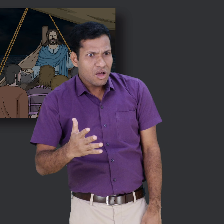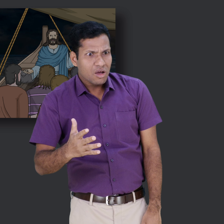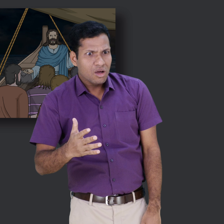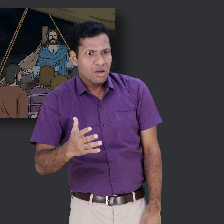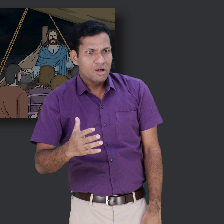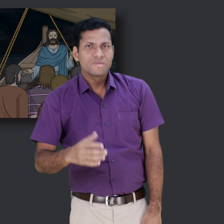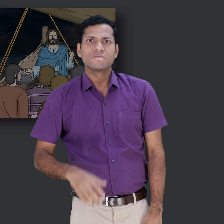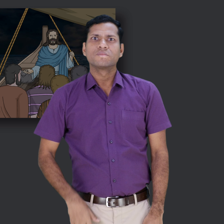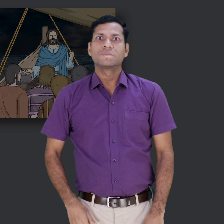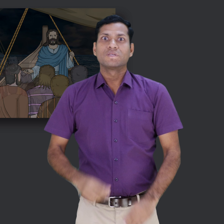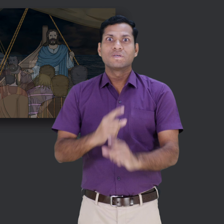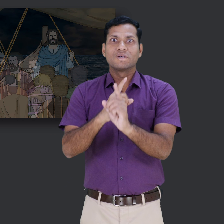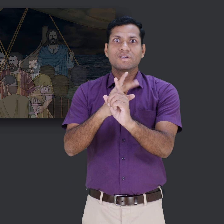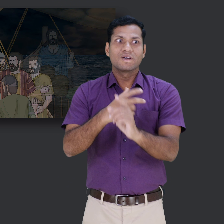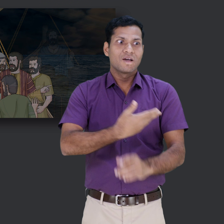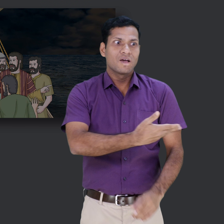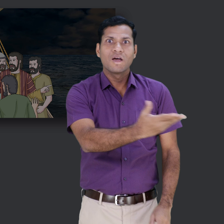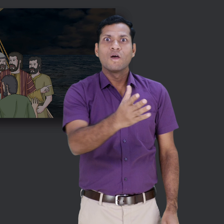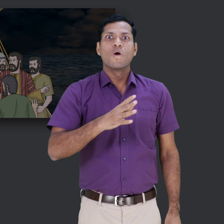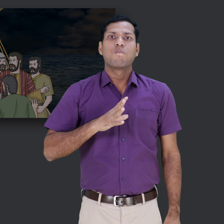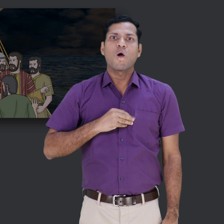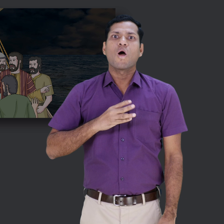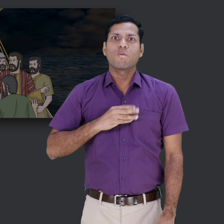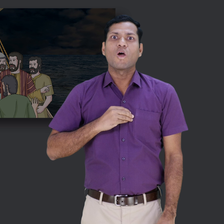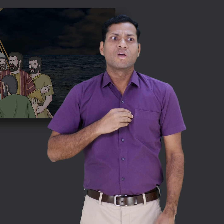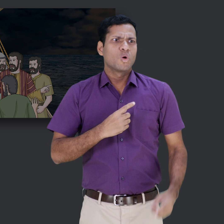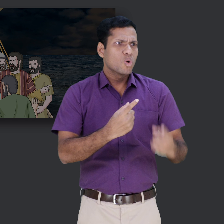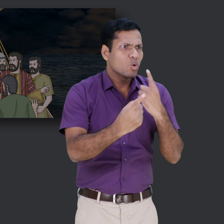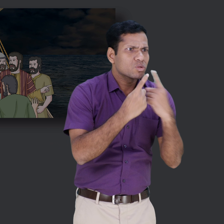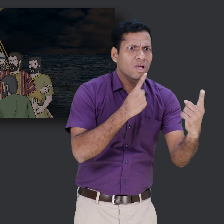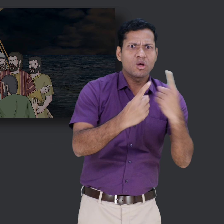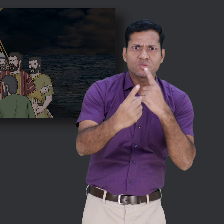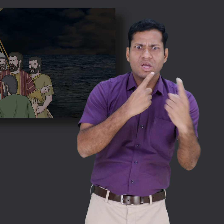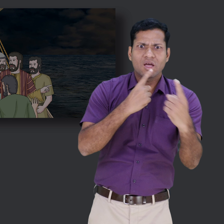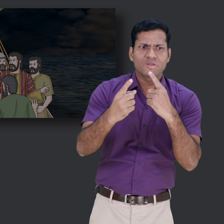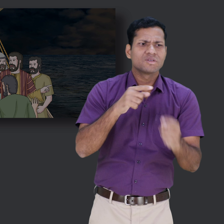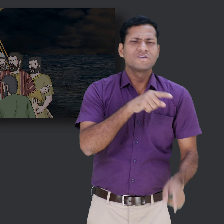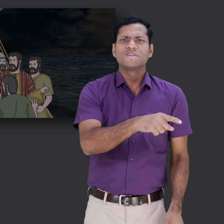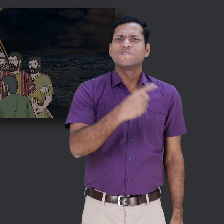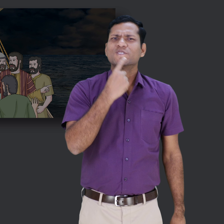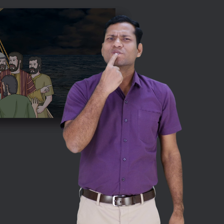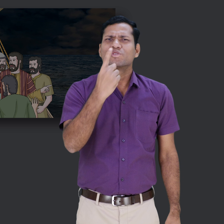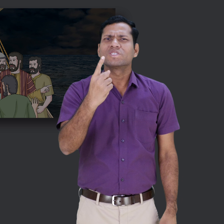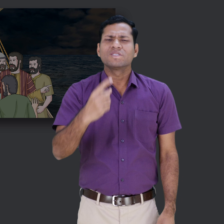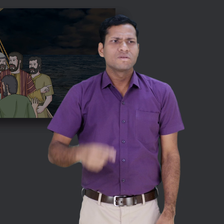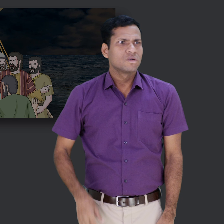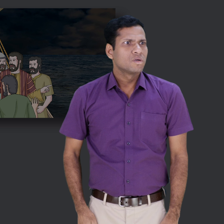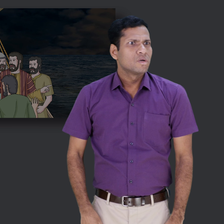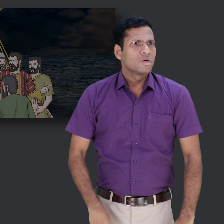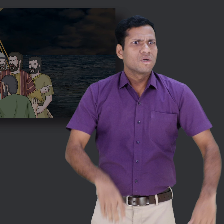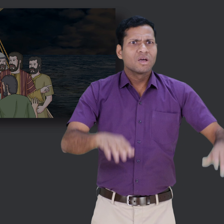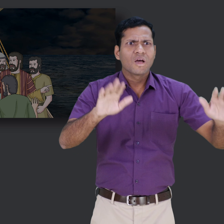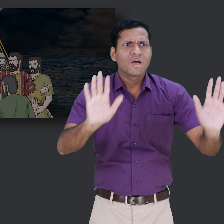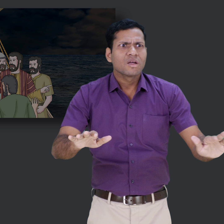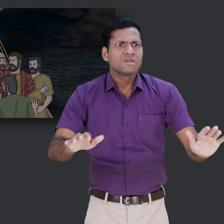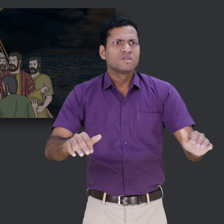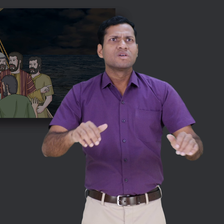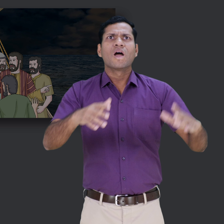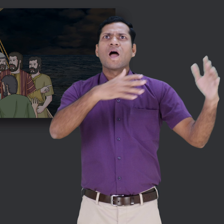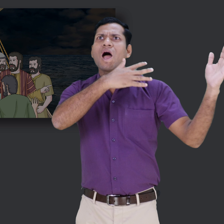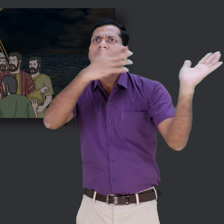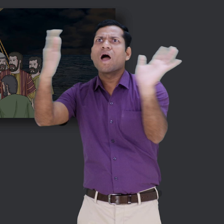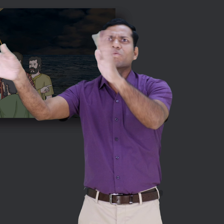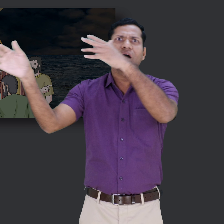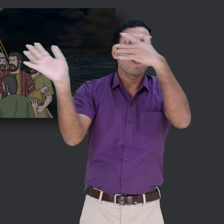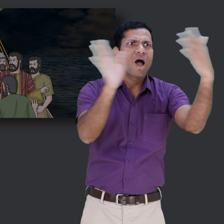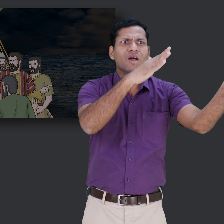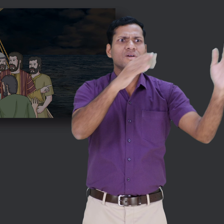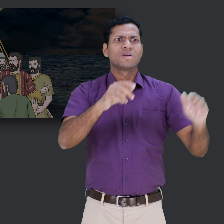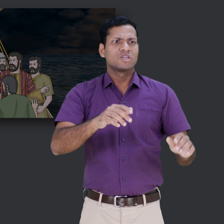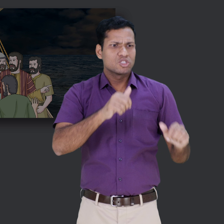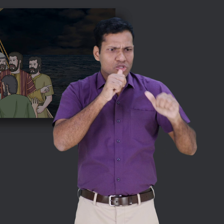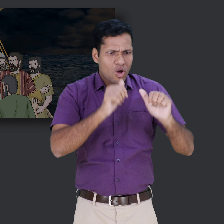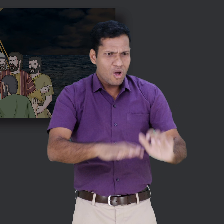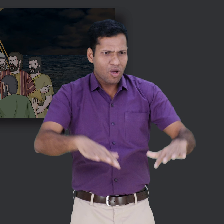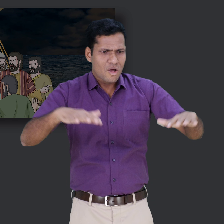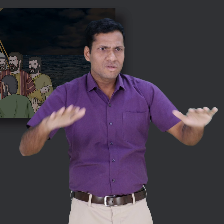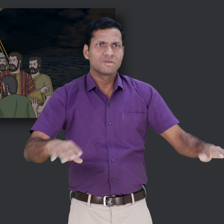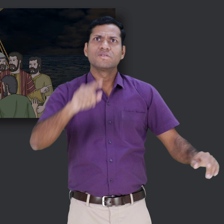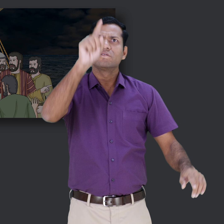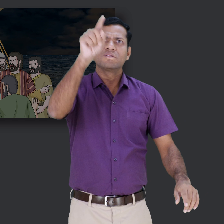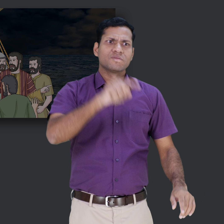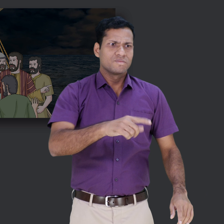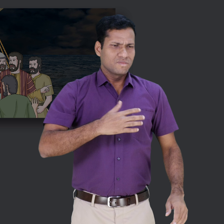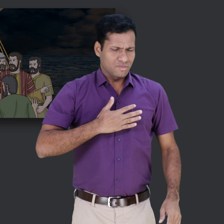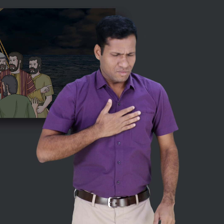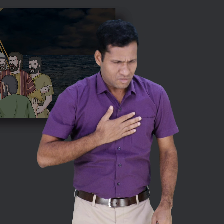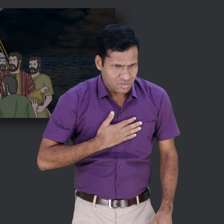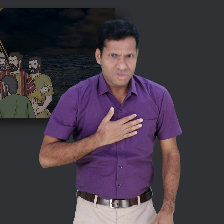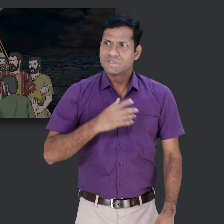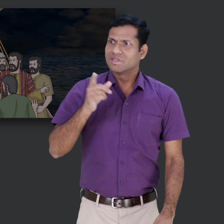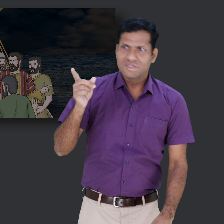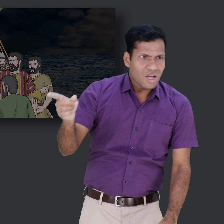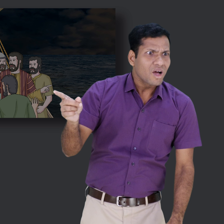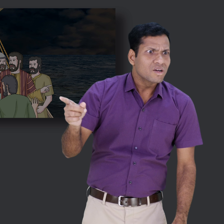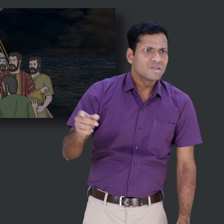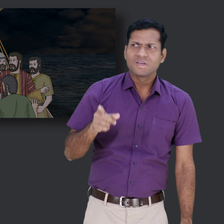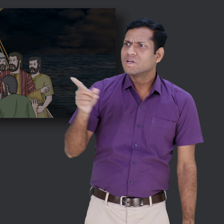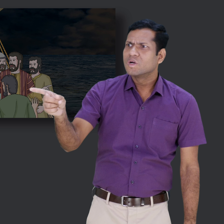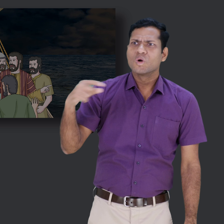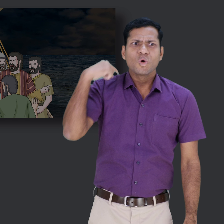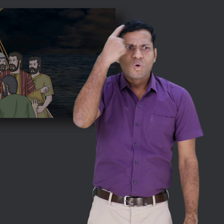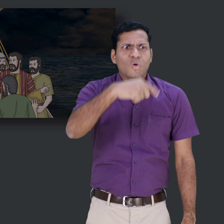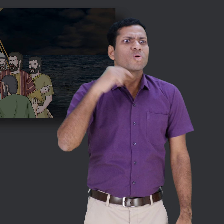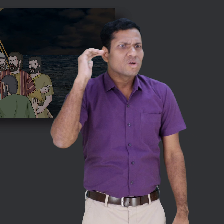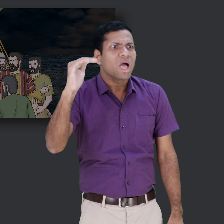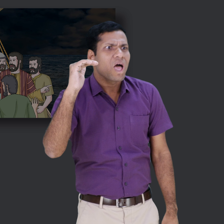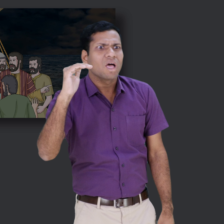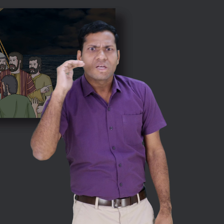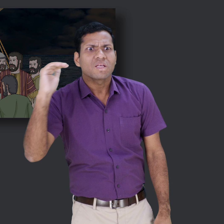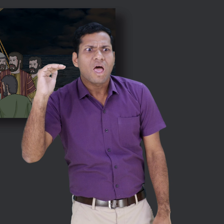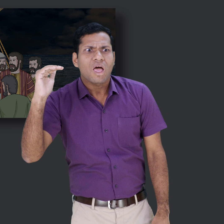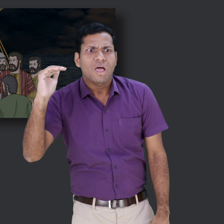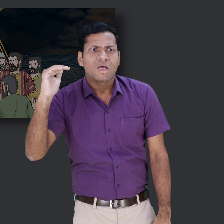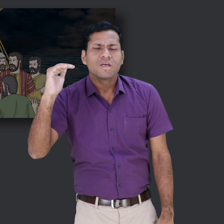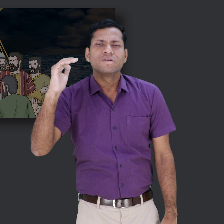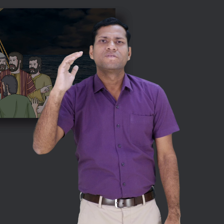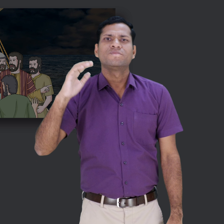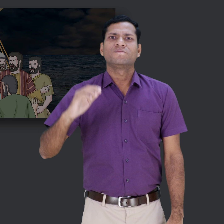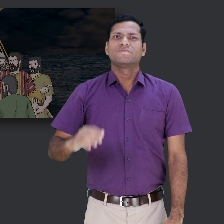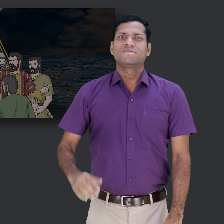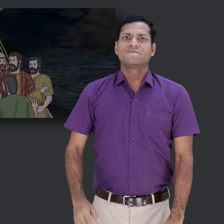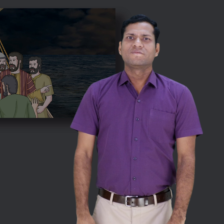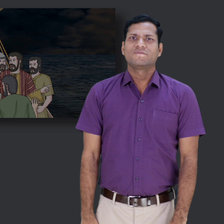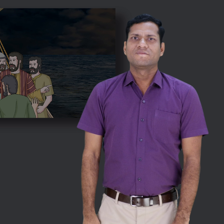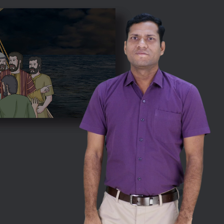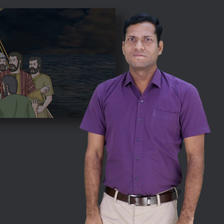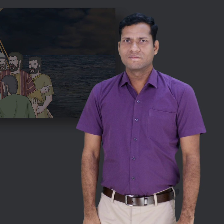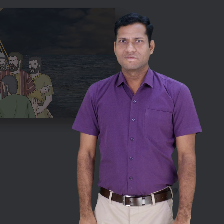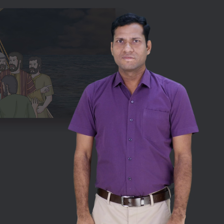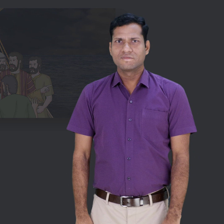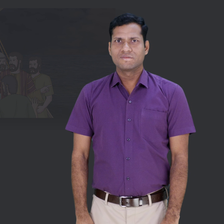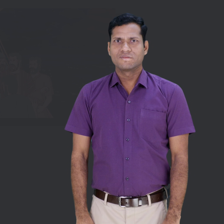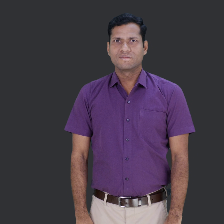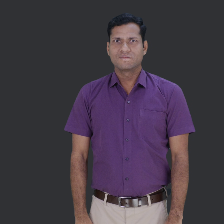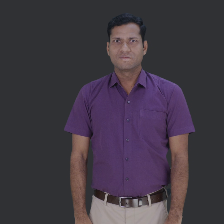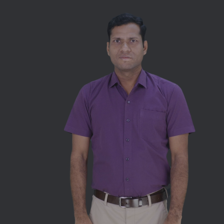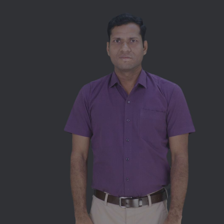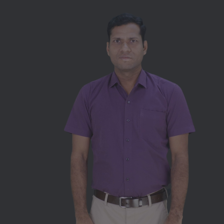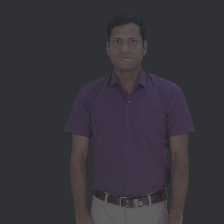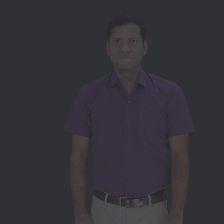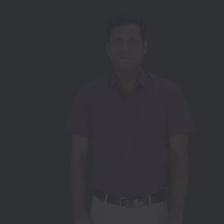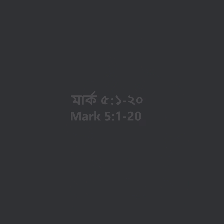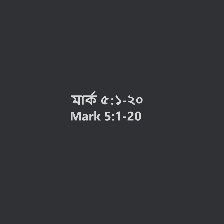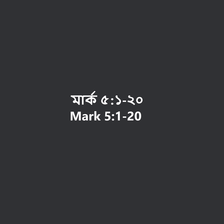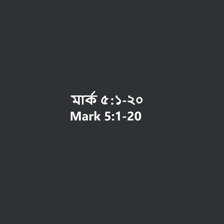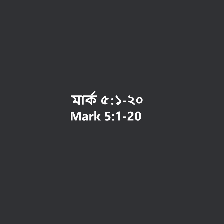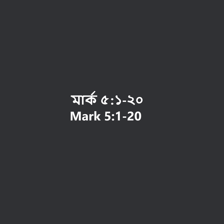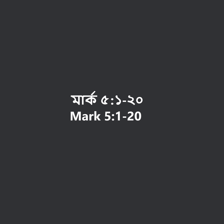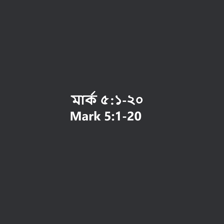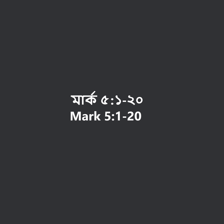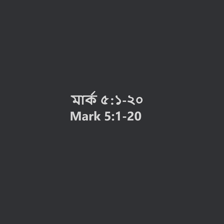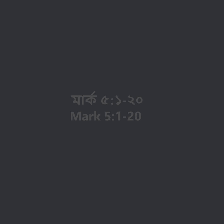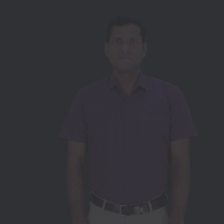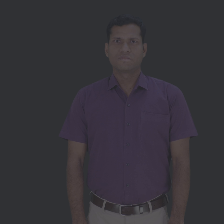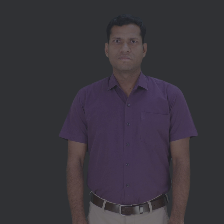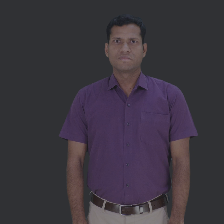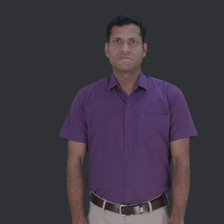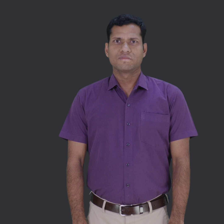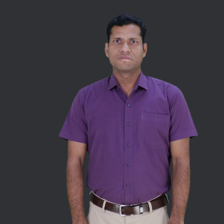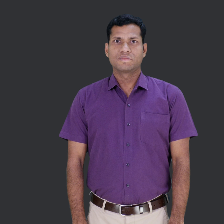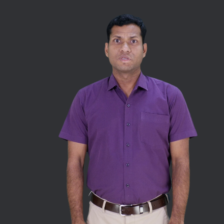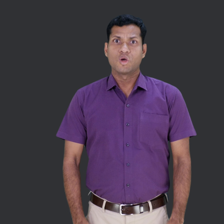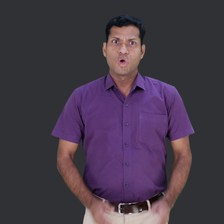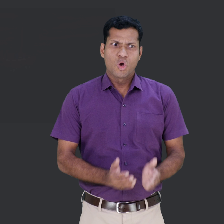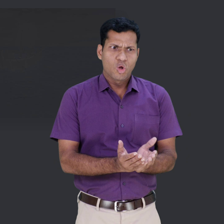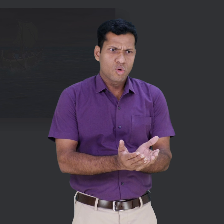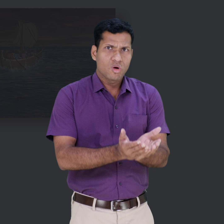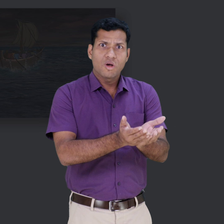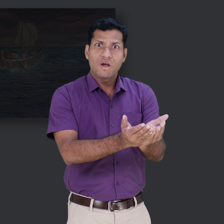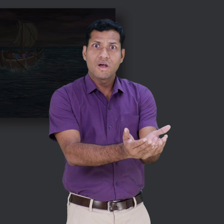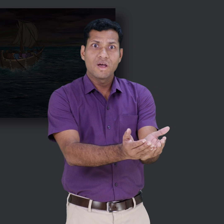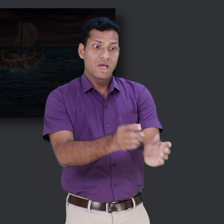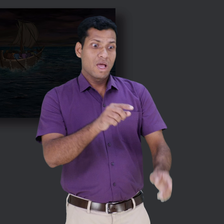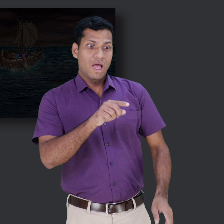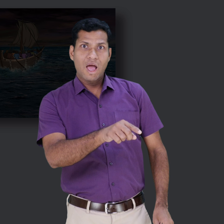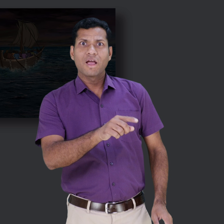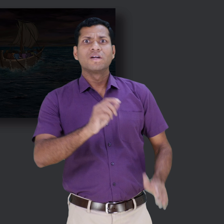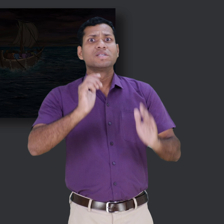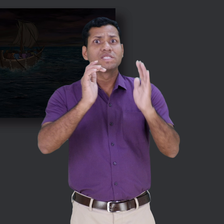Overwhelmed with fear, they asked one another, “Who is this, that even the wind and the sea obey Him?”